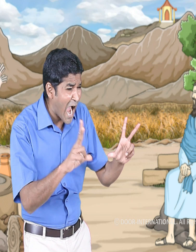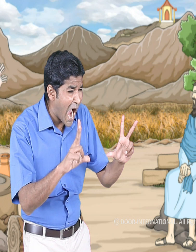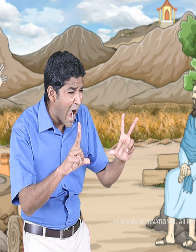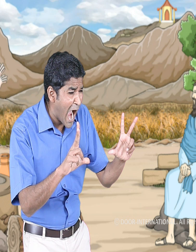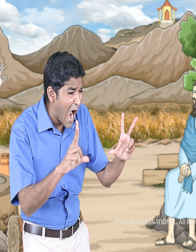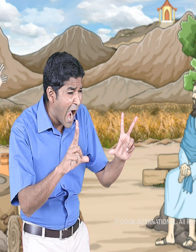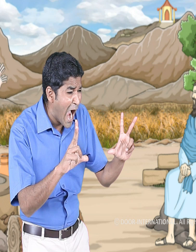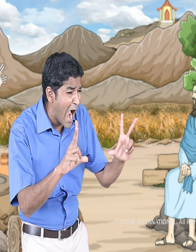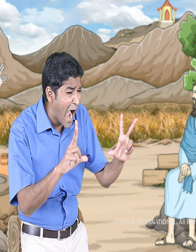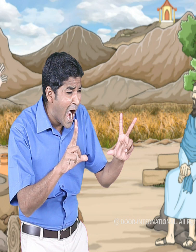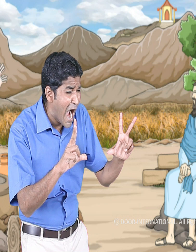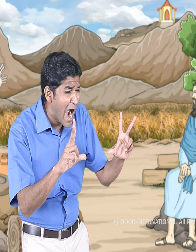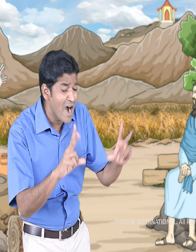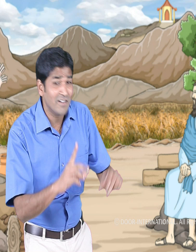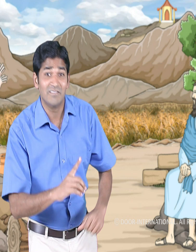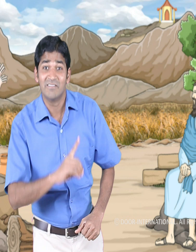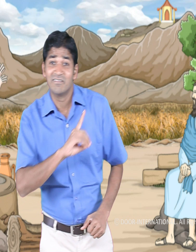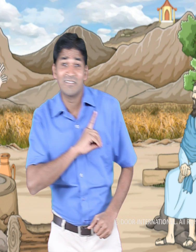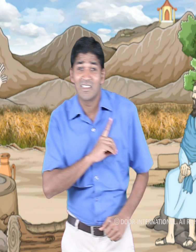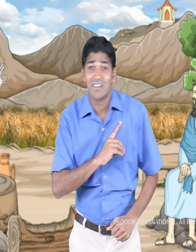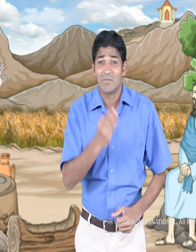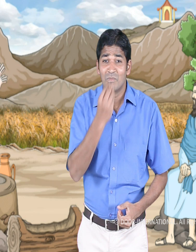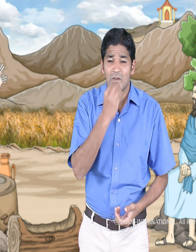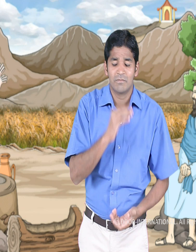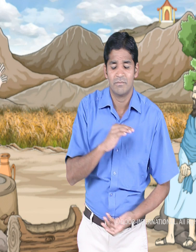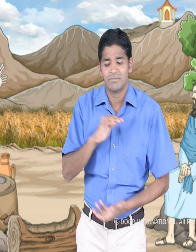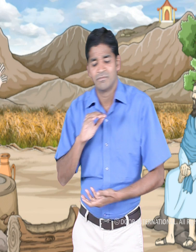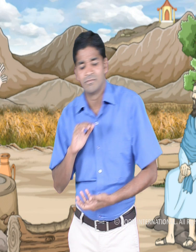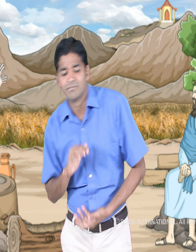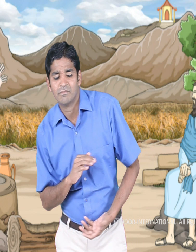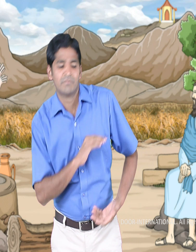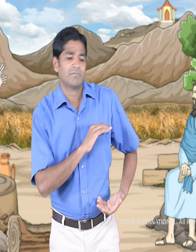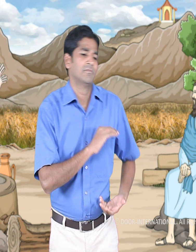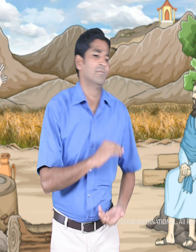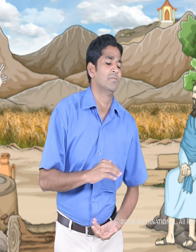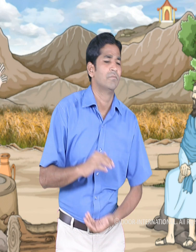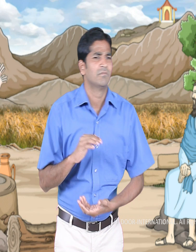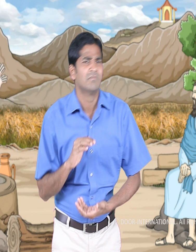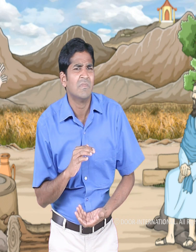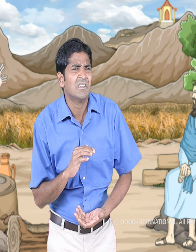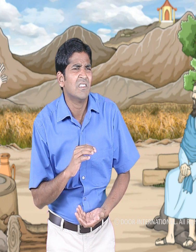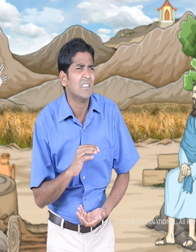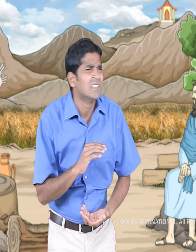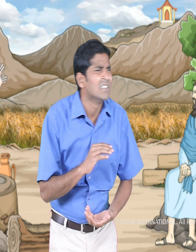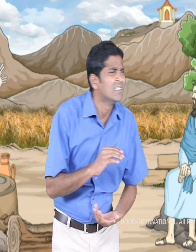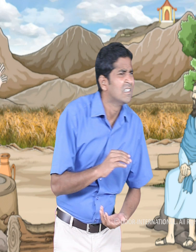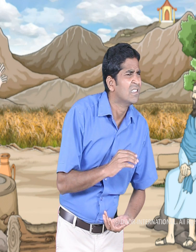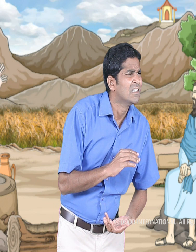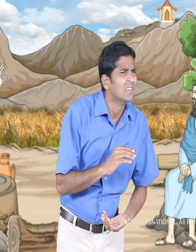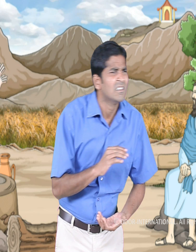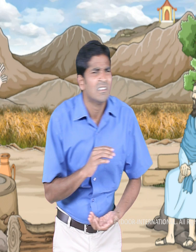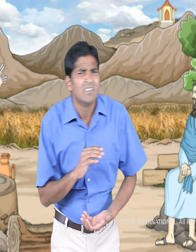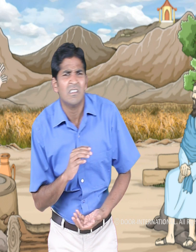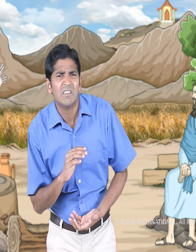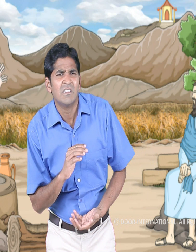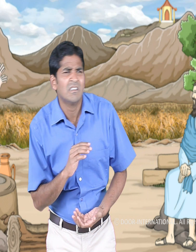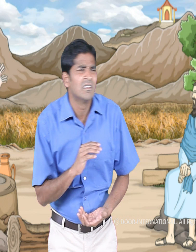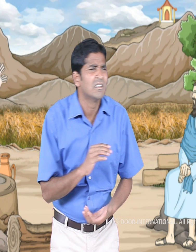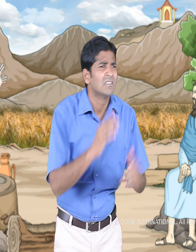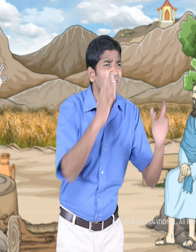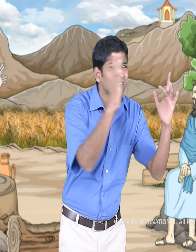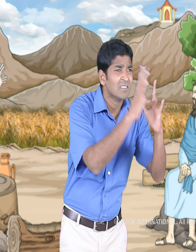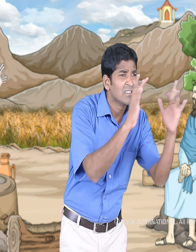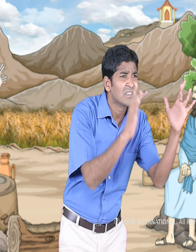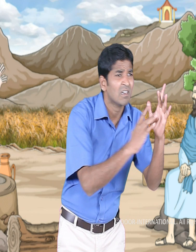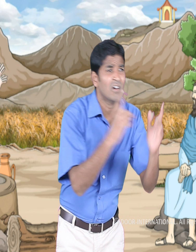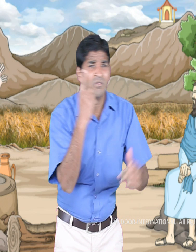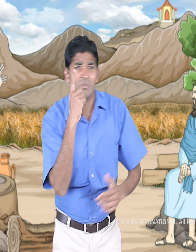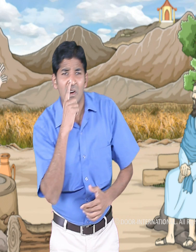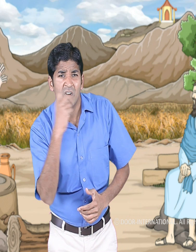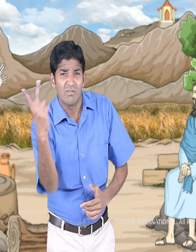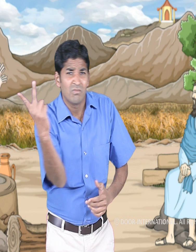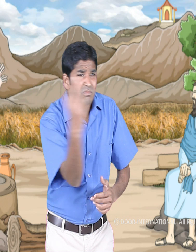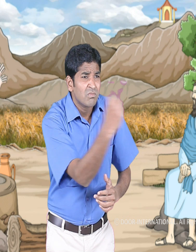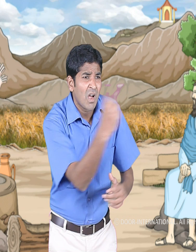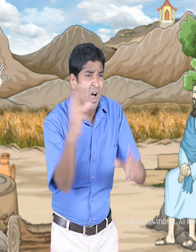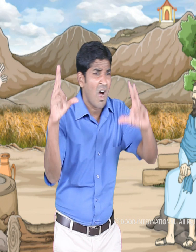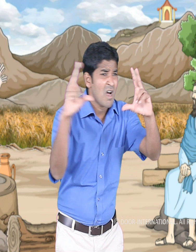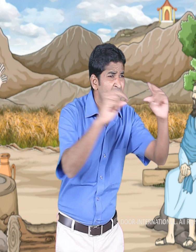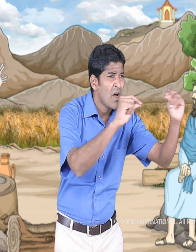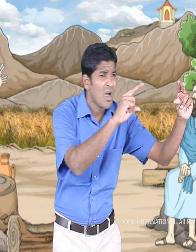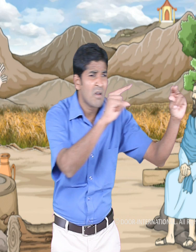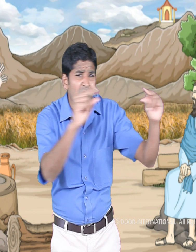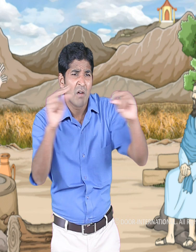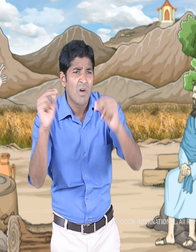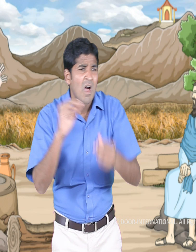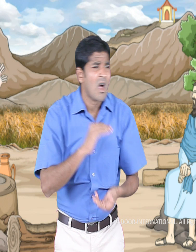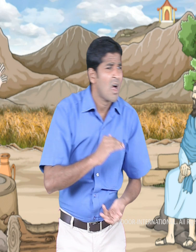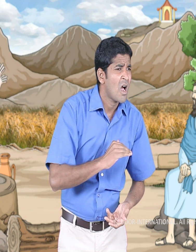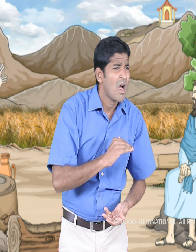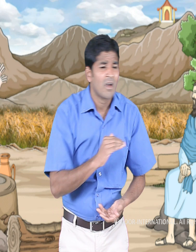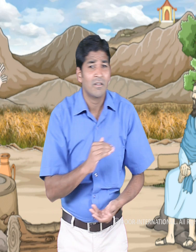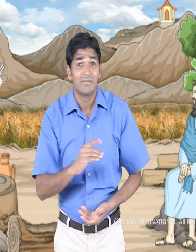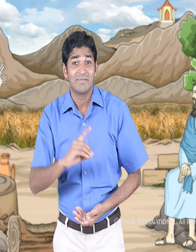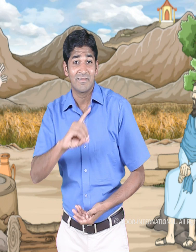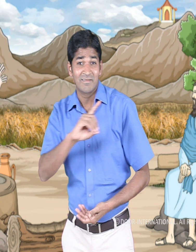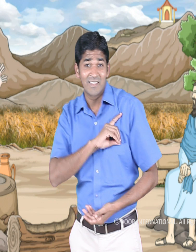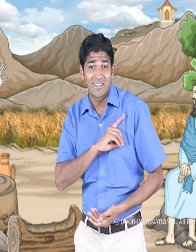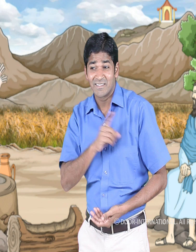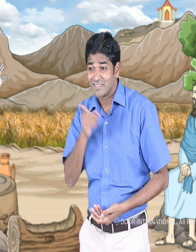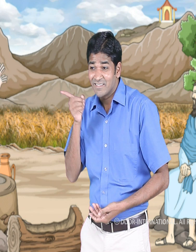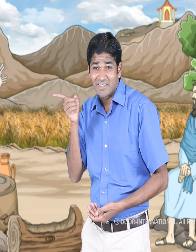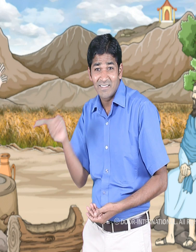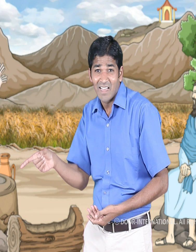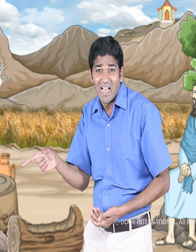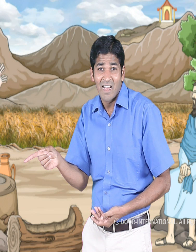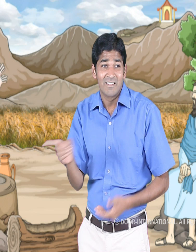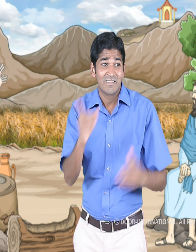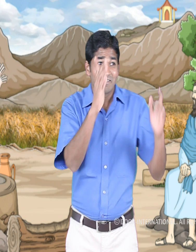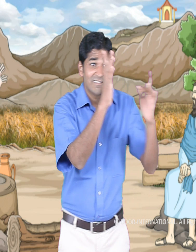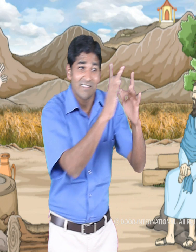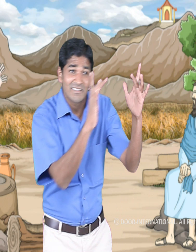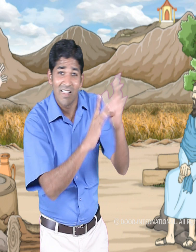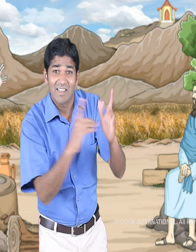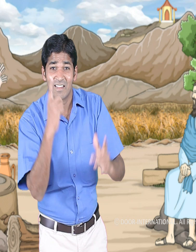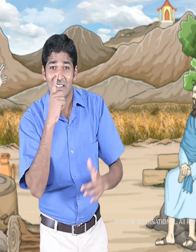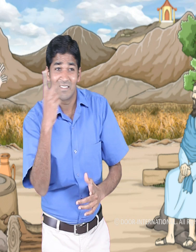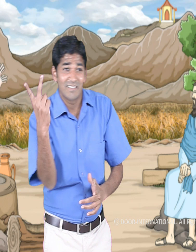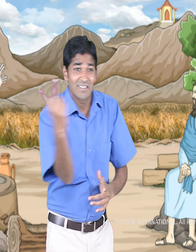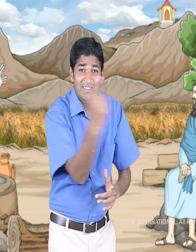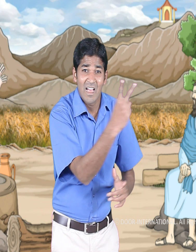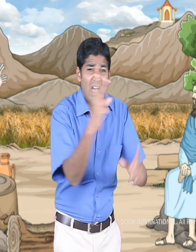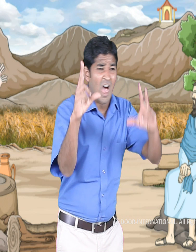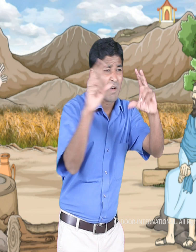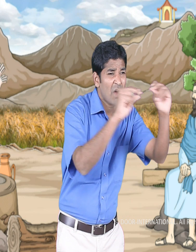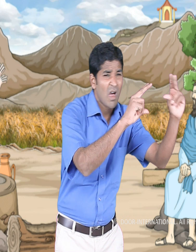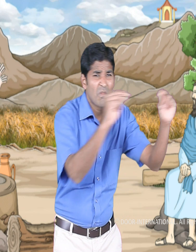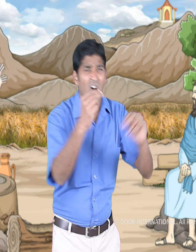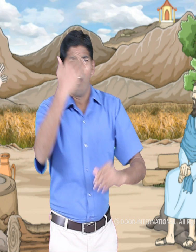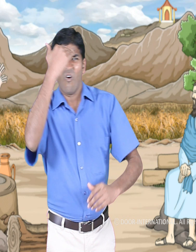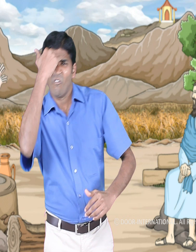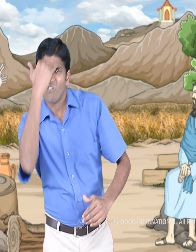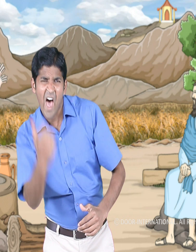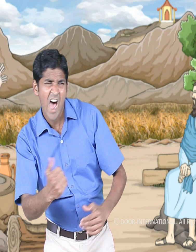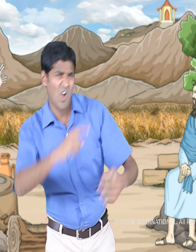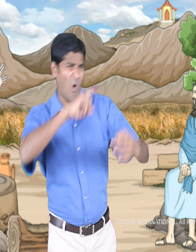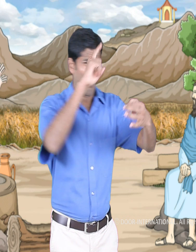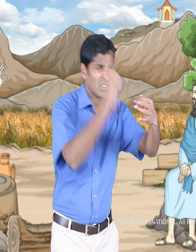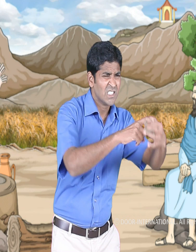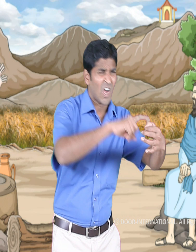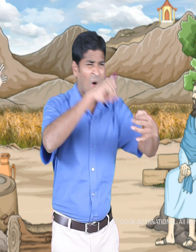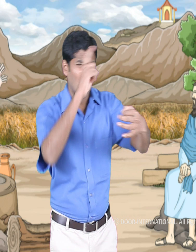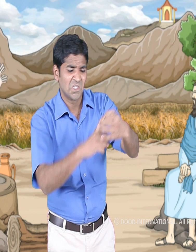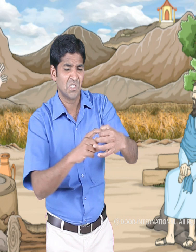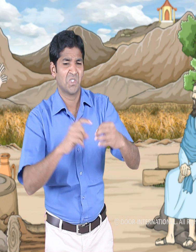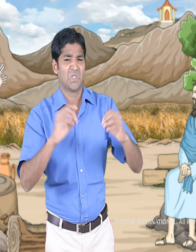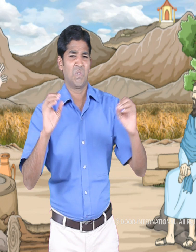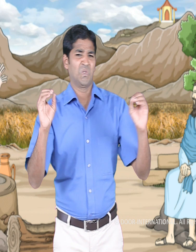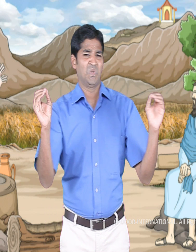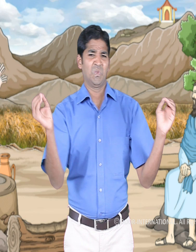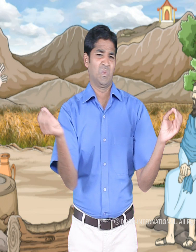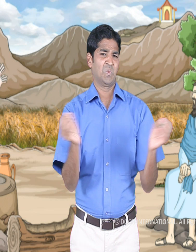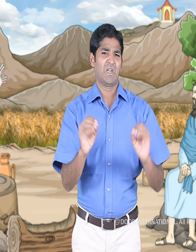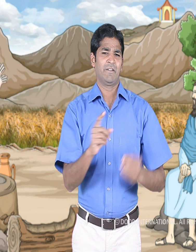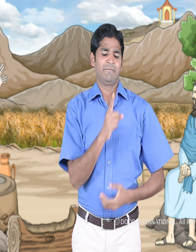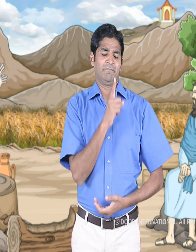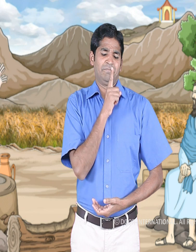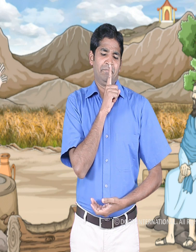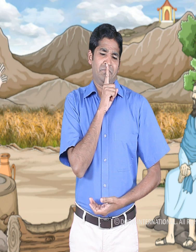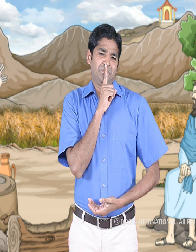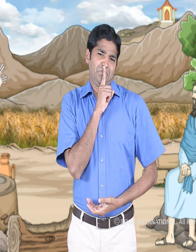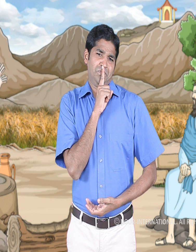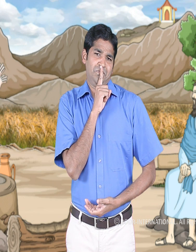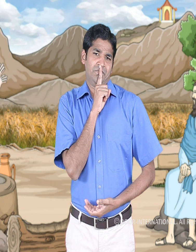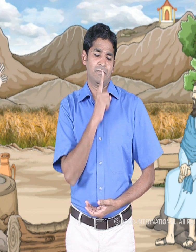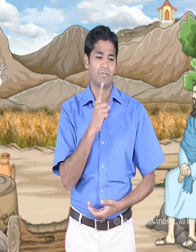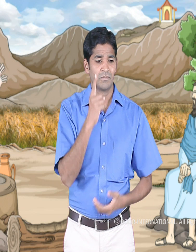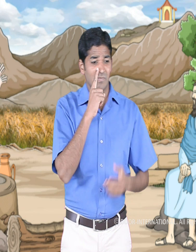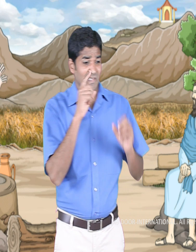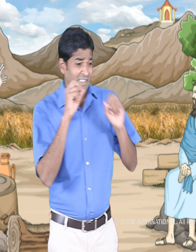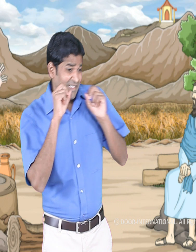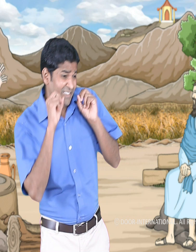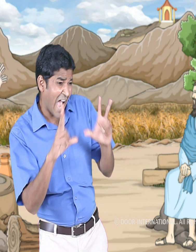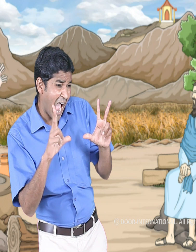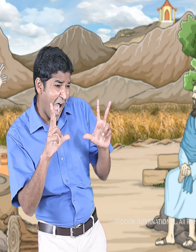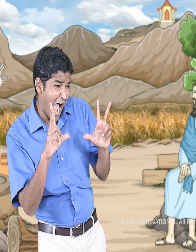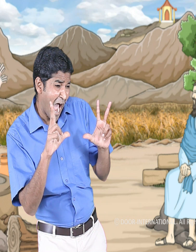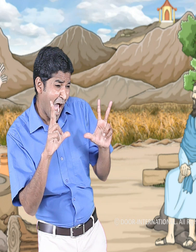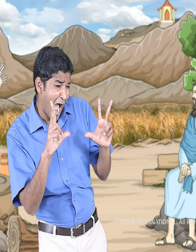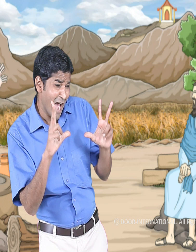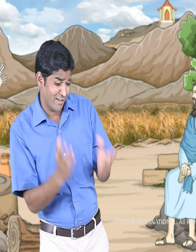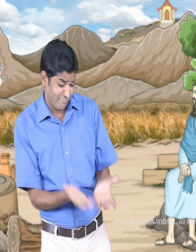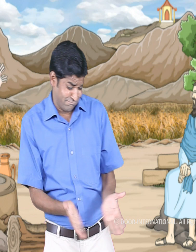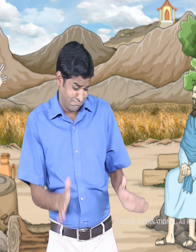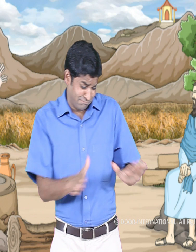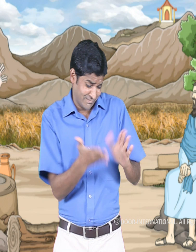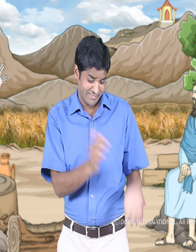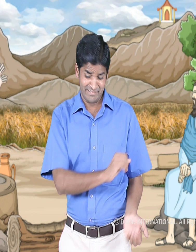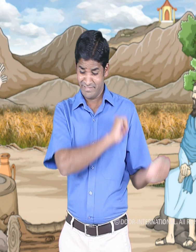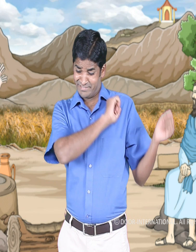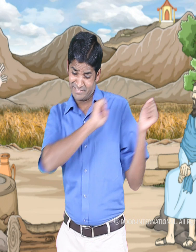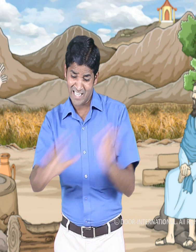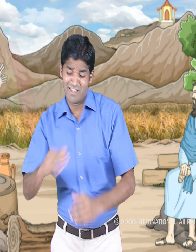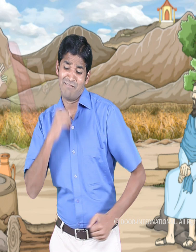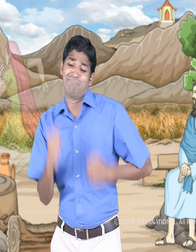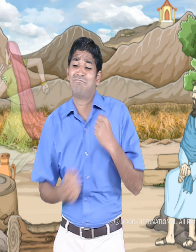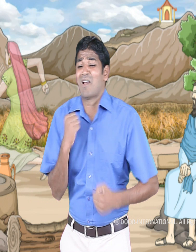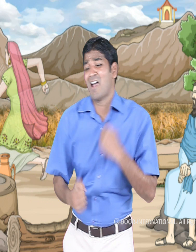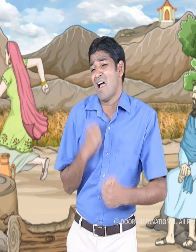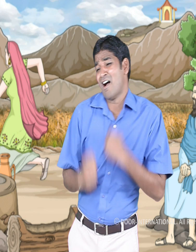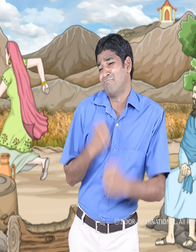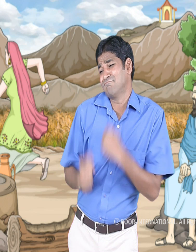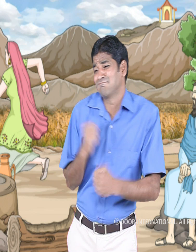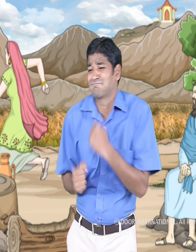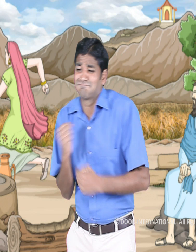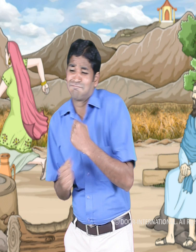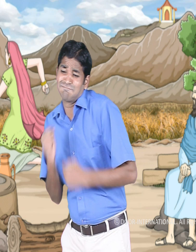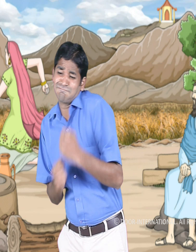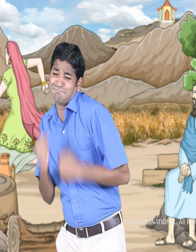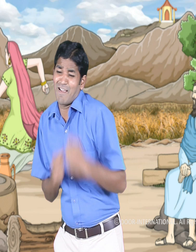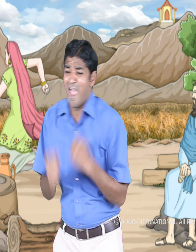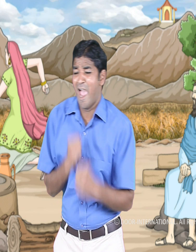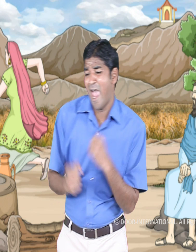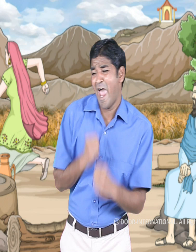Just then His disciples returned and were surprised that He was speaking with a woman. But no one asked Him, “What do You want from her?” or “Why are You talking with her?”